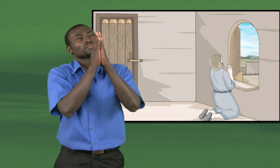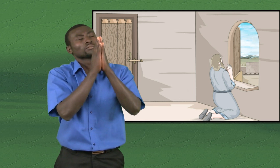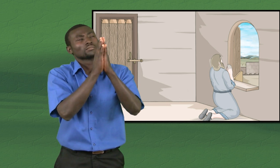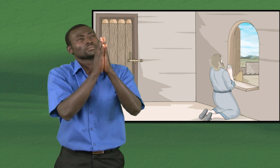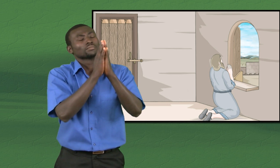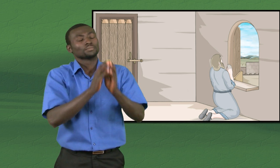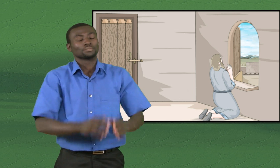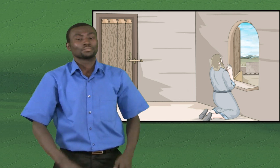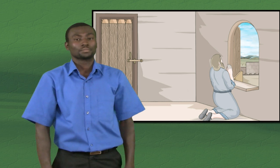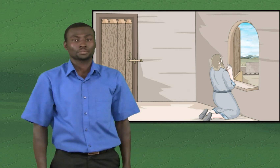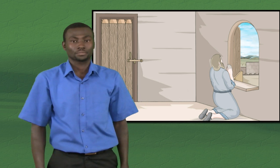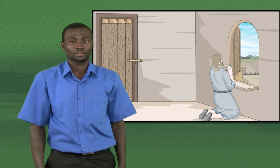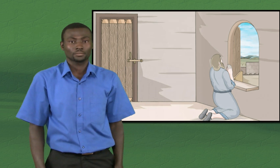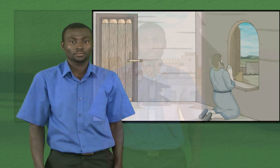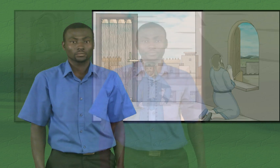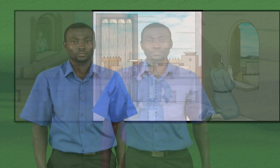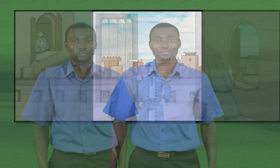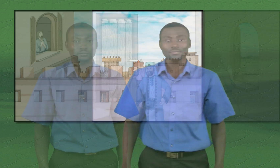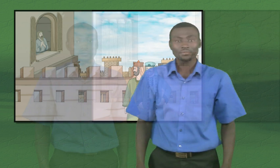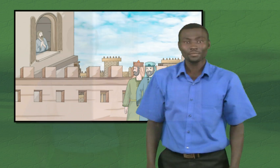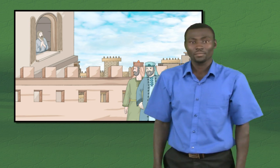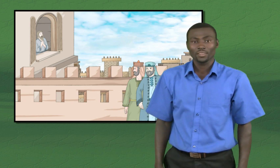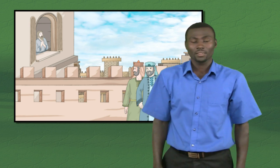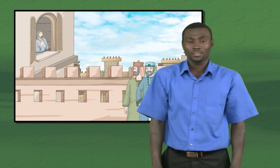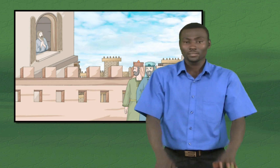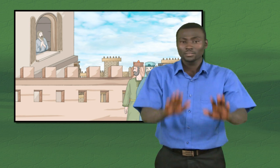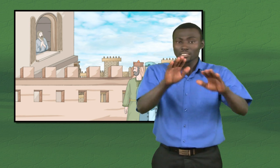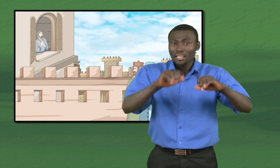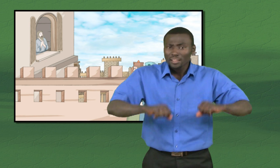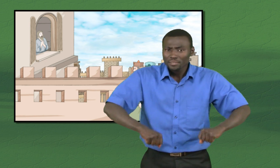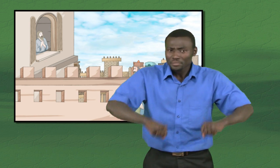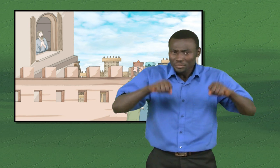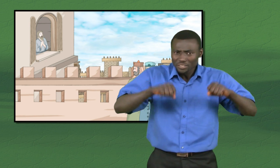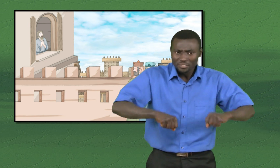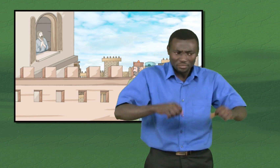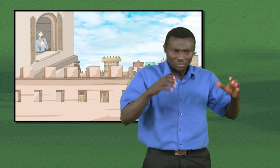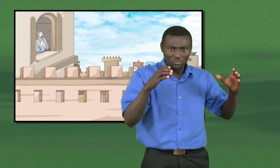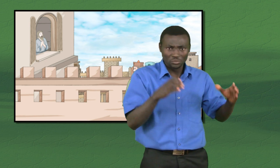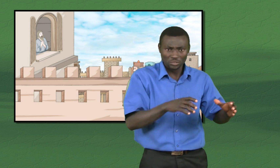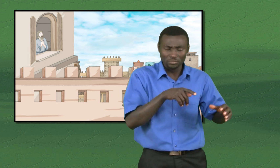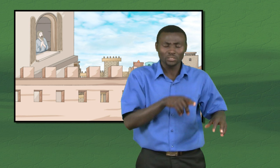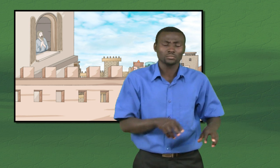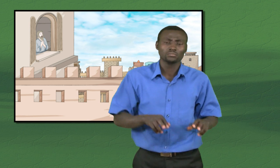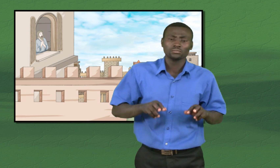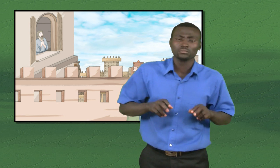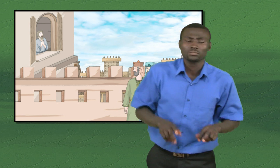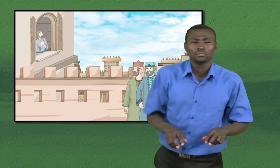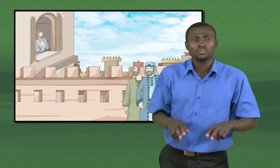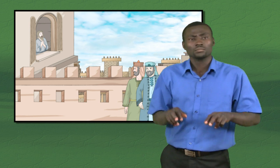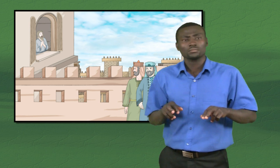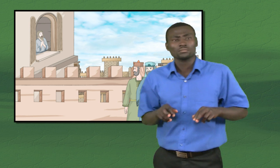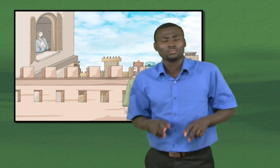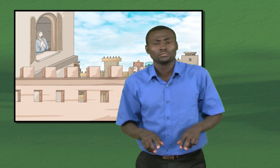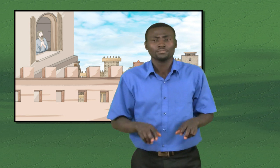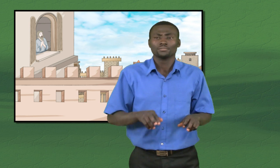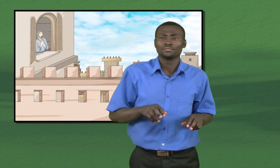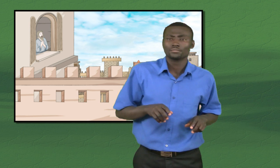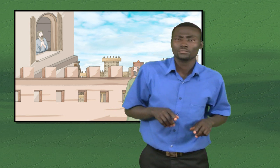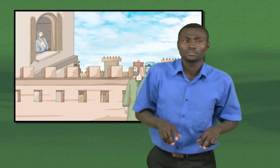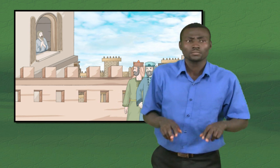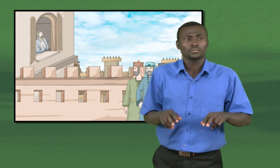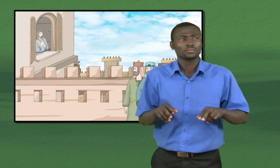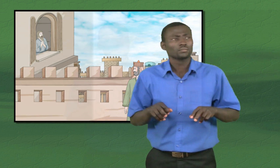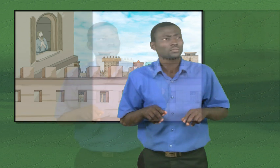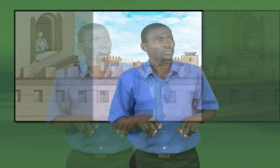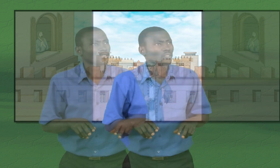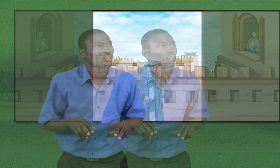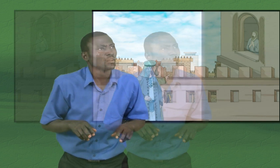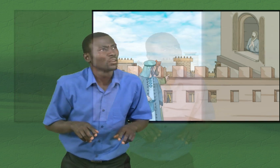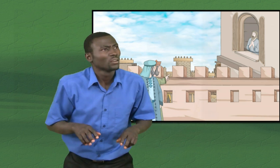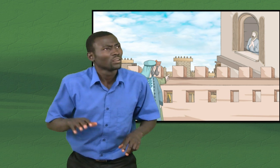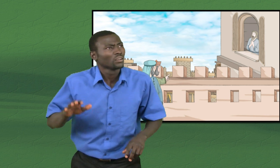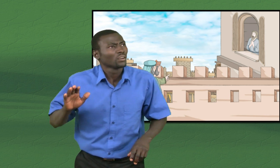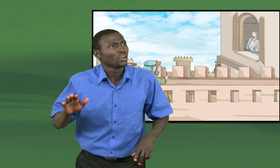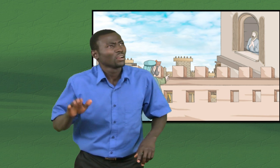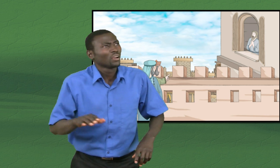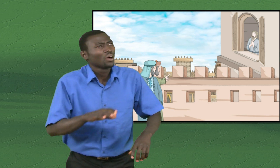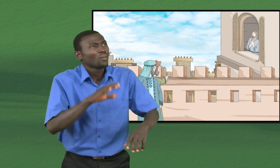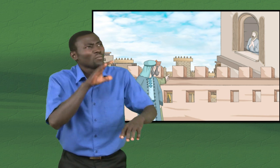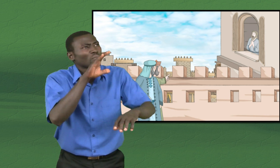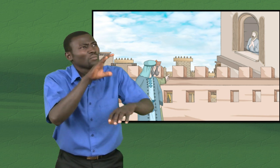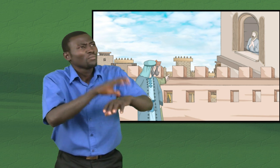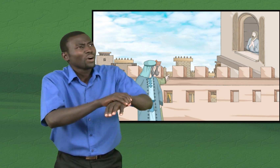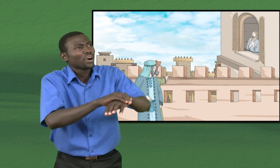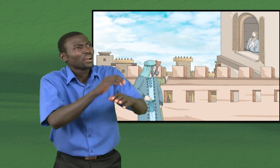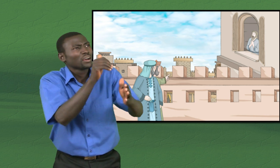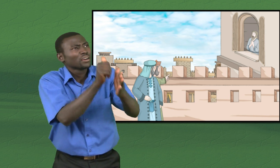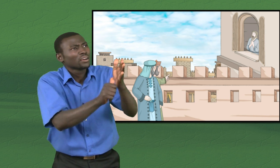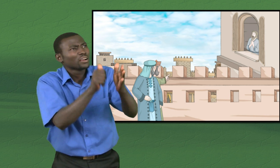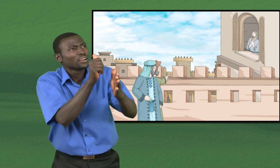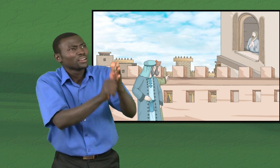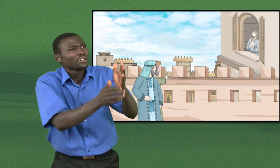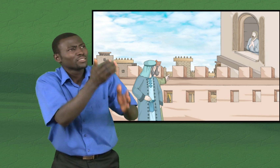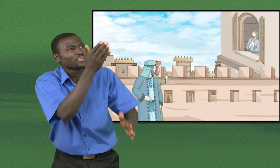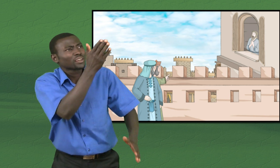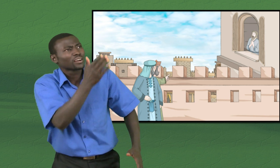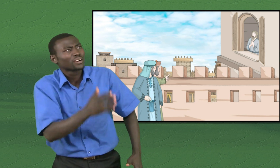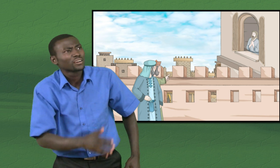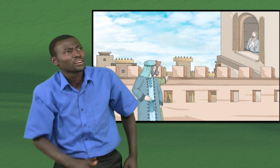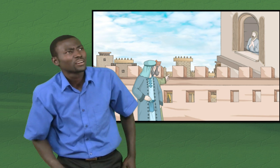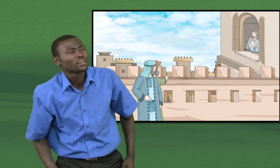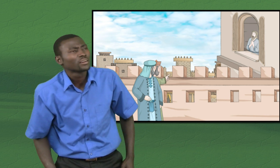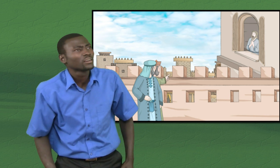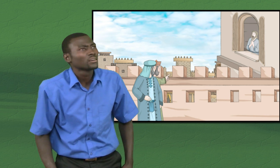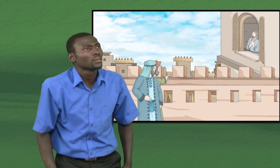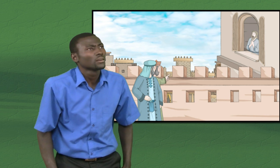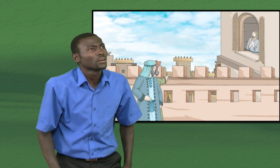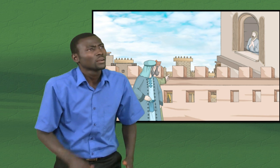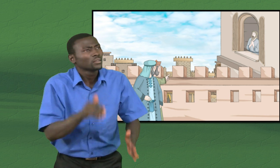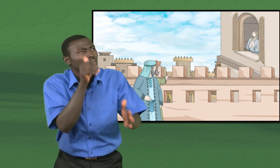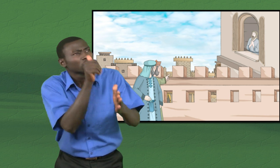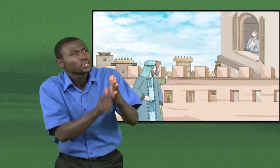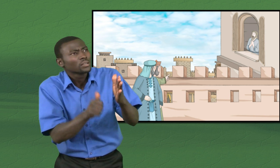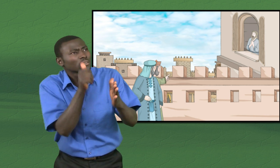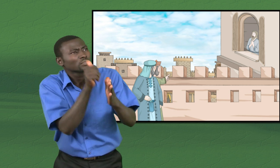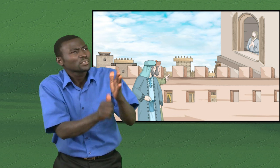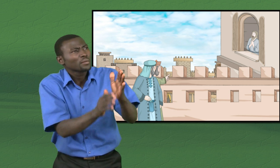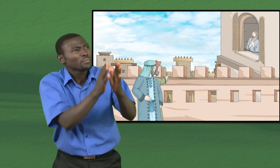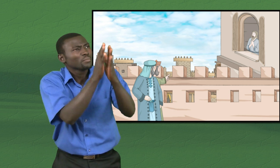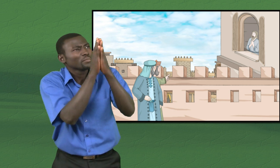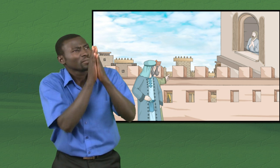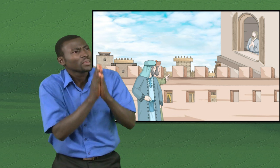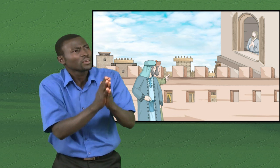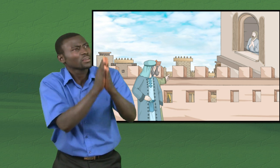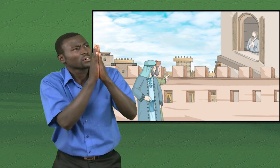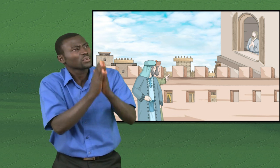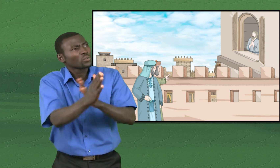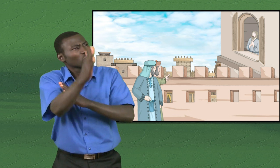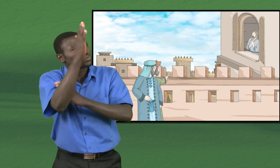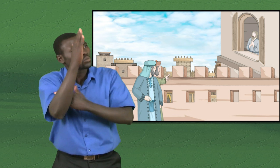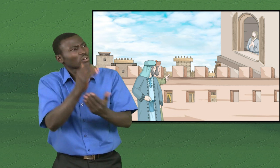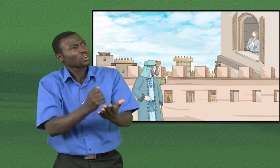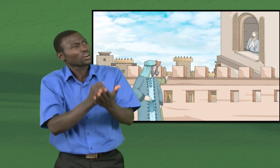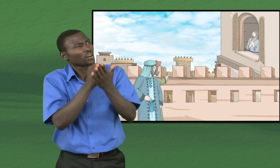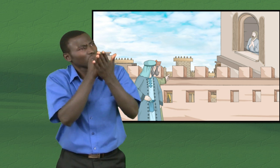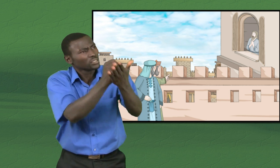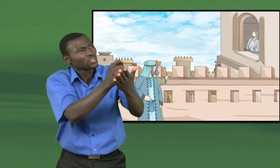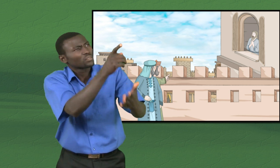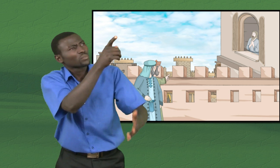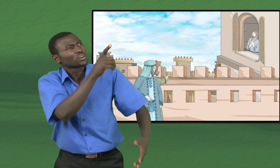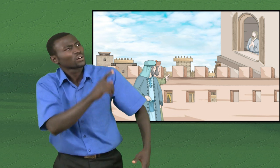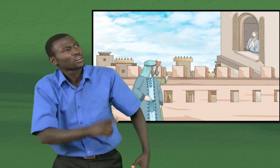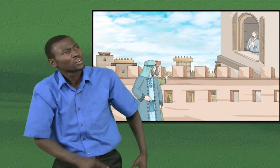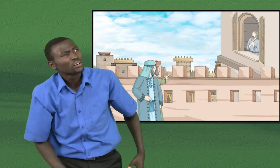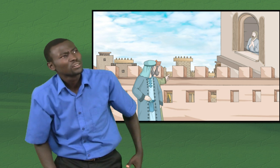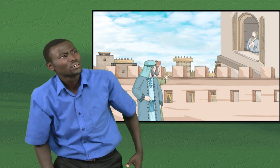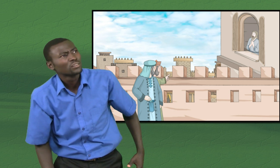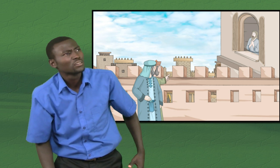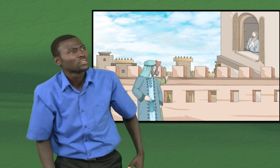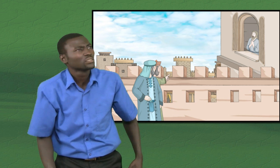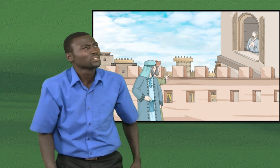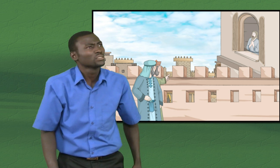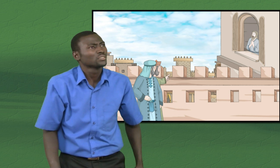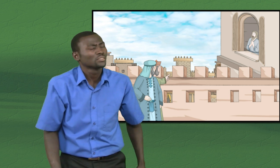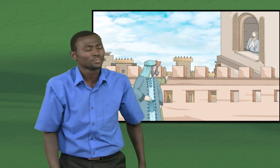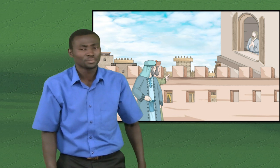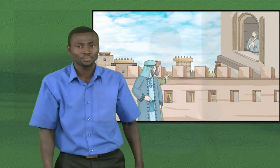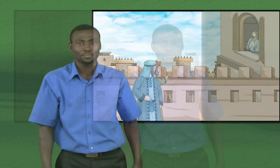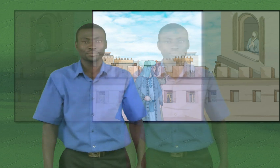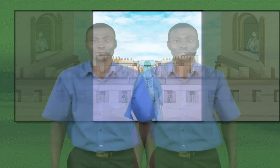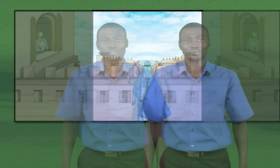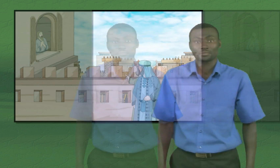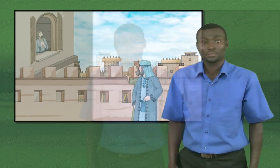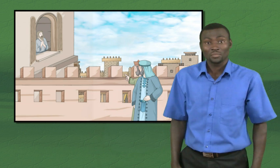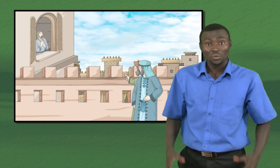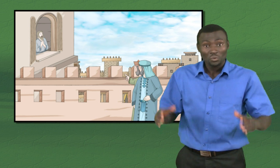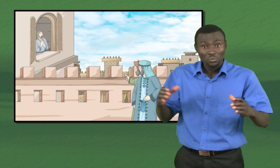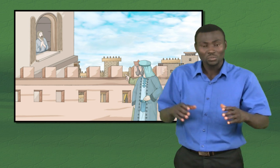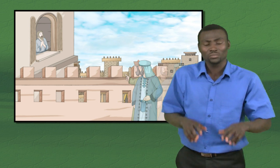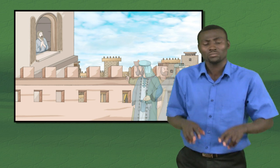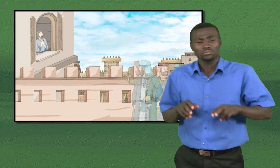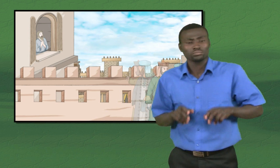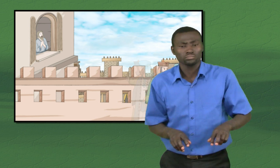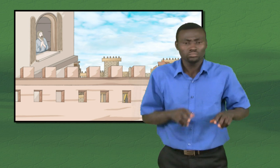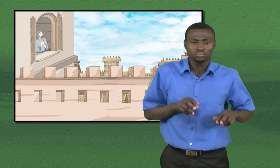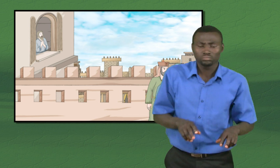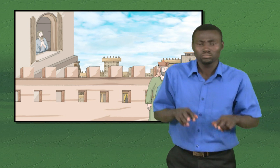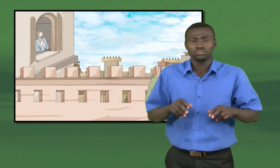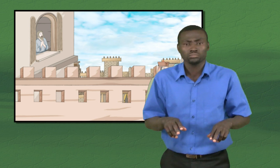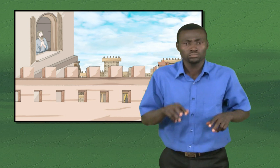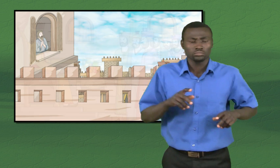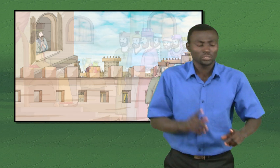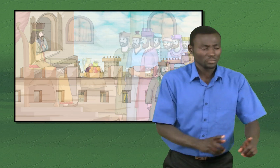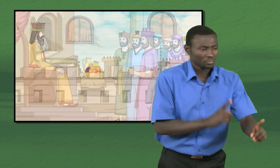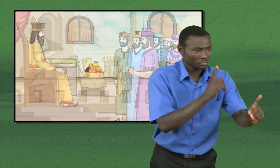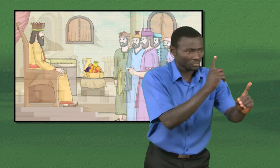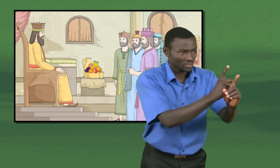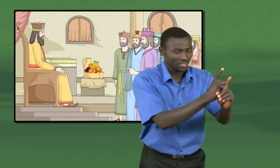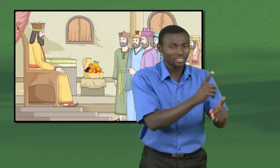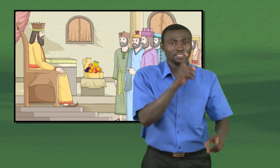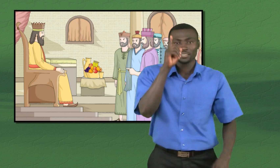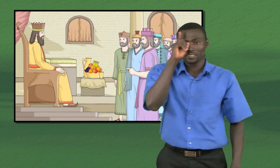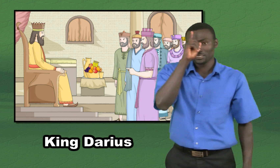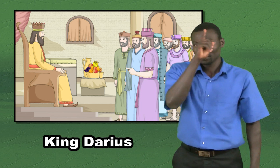Then these men went as a group and found Daniel petitioning and imploring his God.